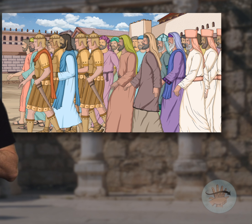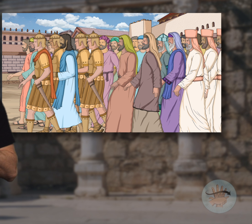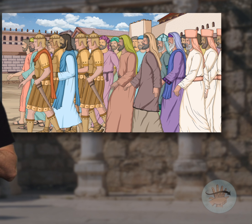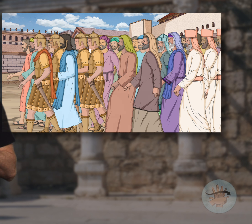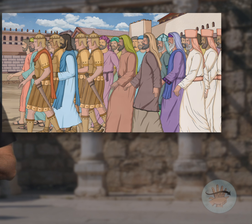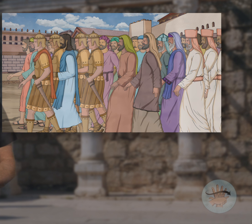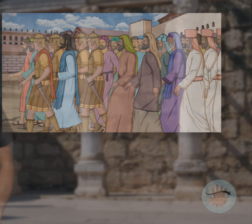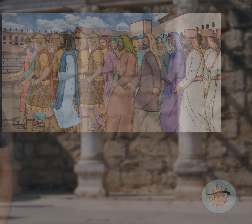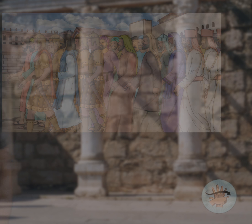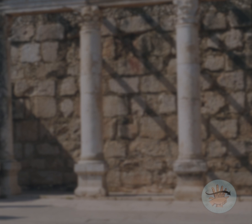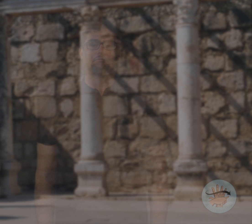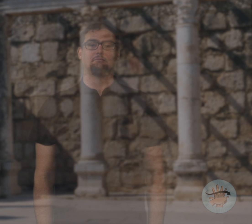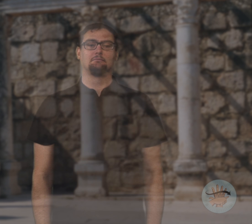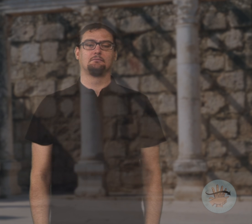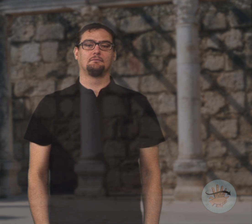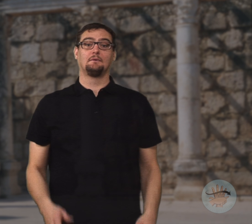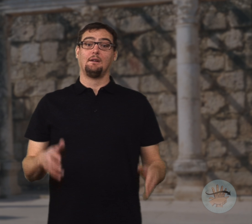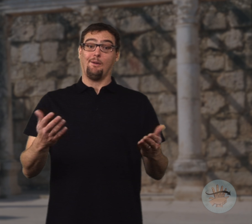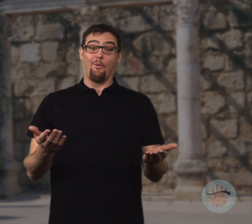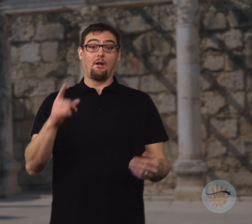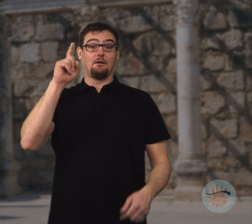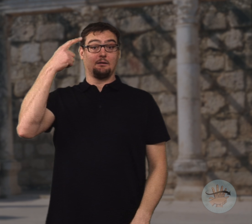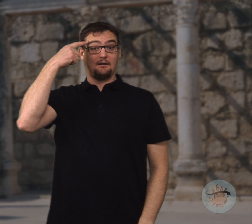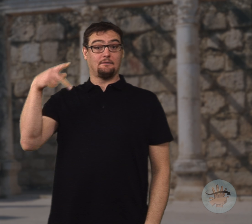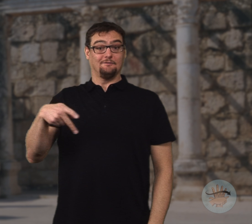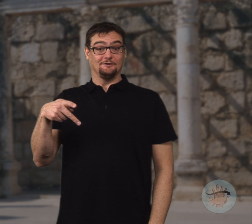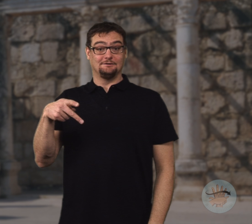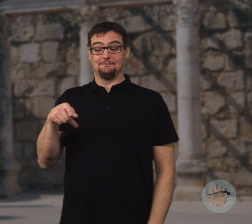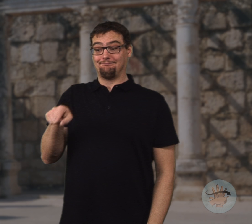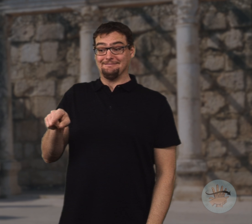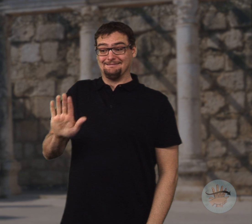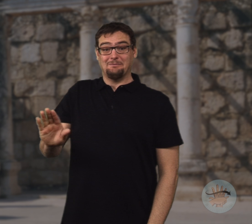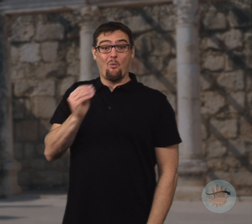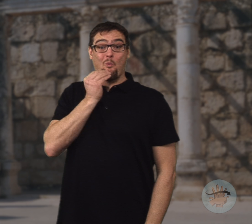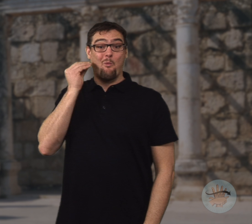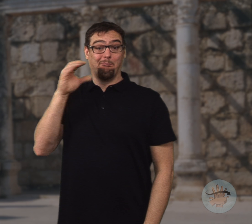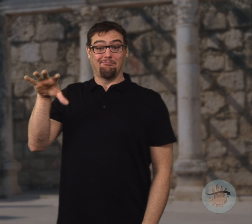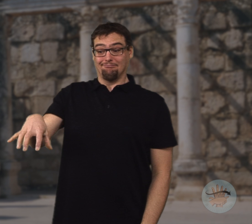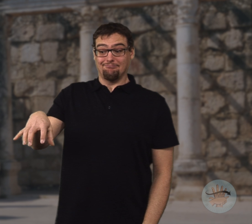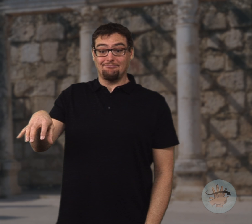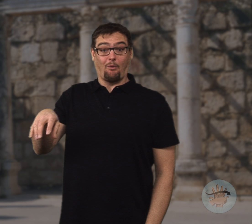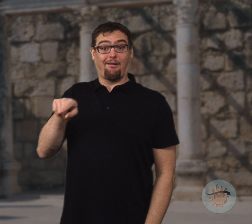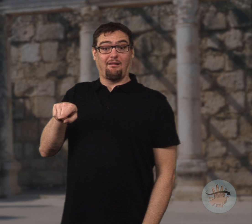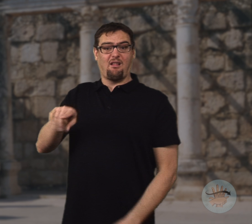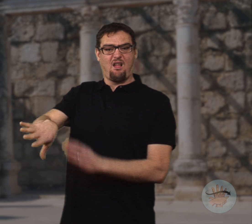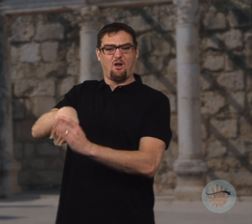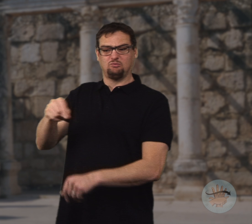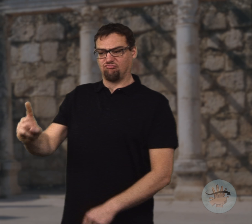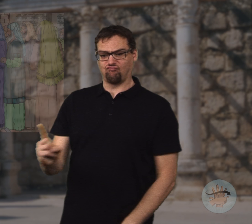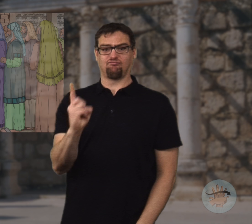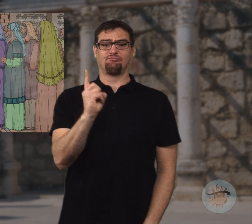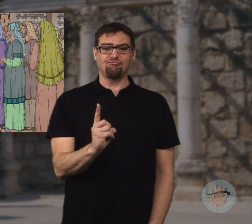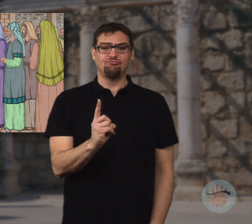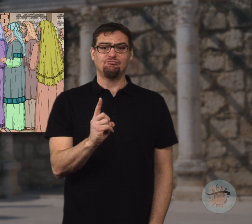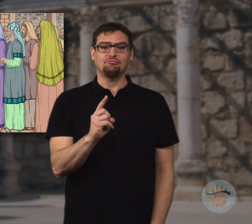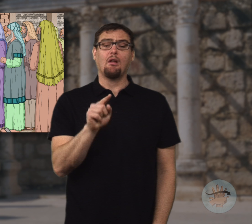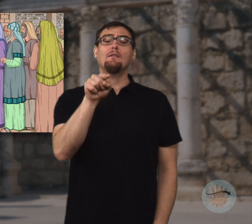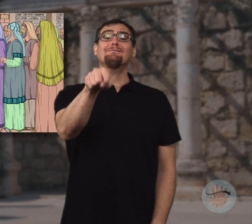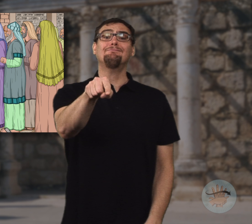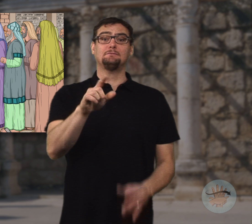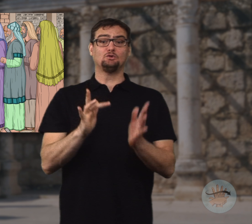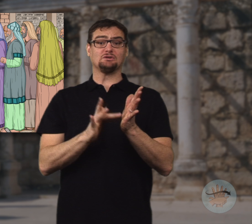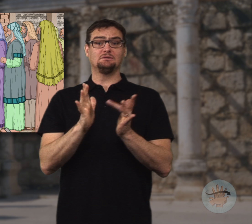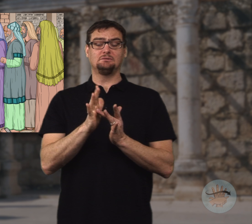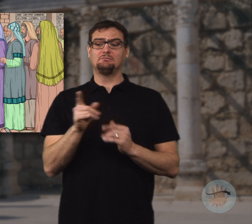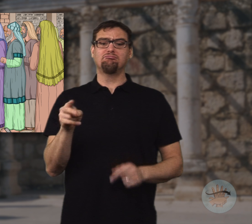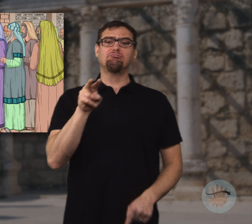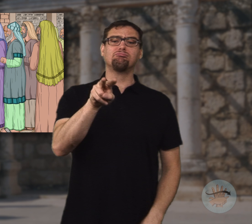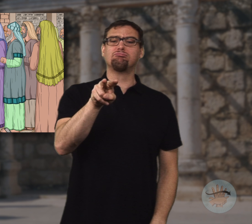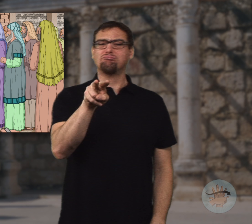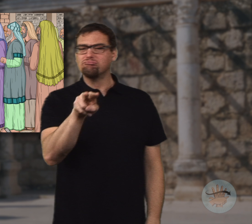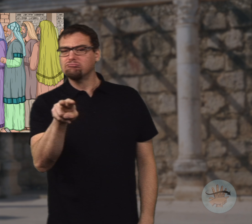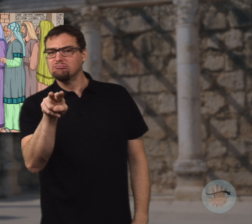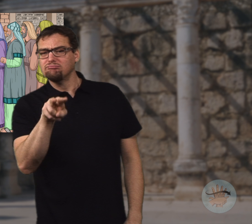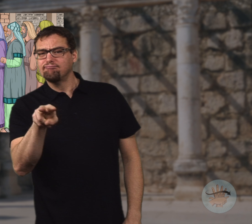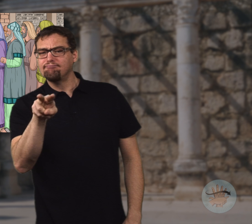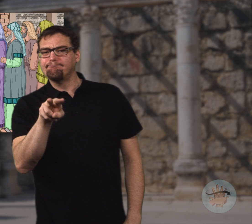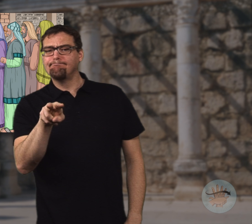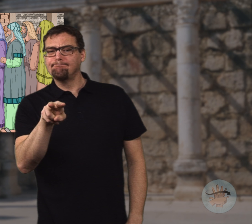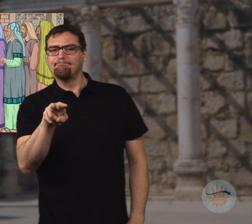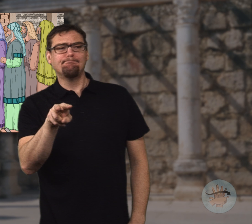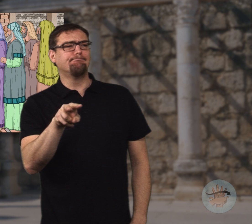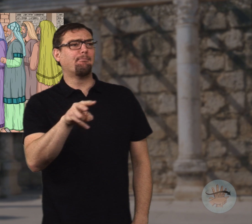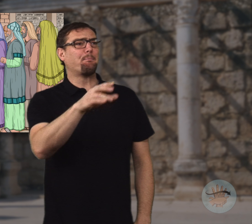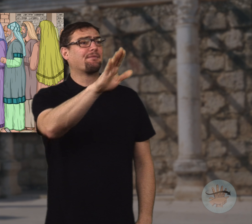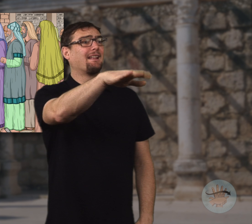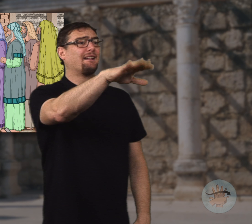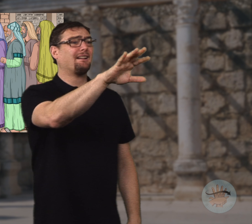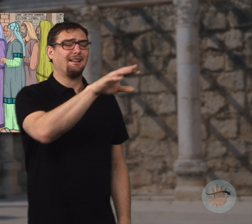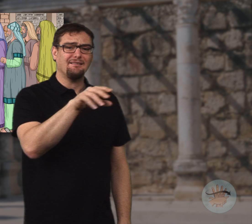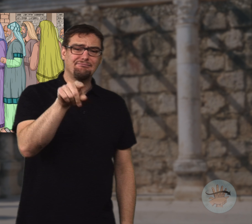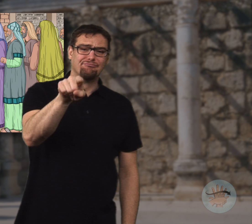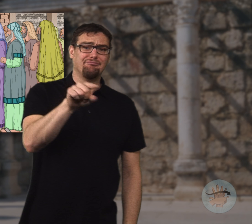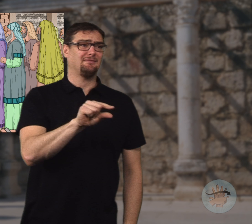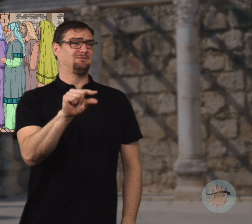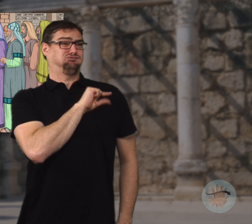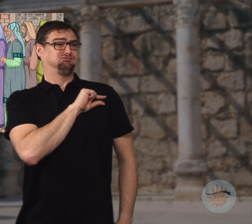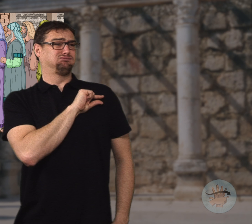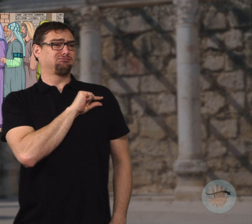So Pilate went out to them and asked, “What accusation are you bringing against this man?”